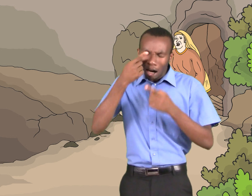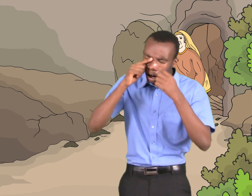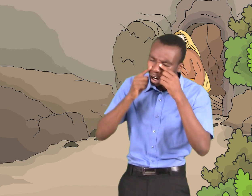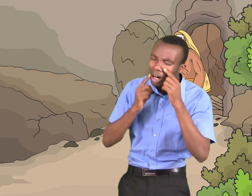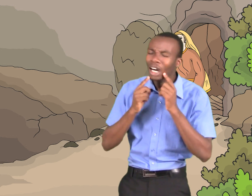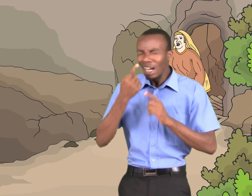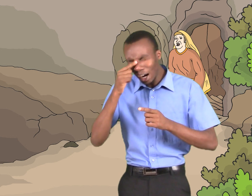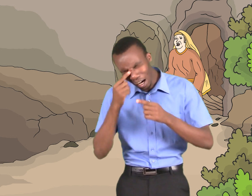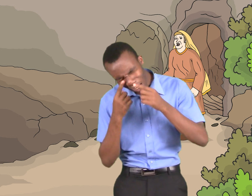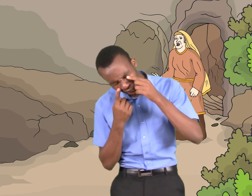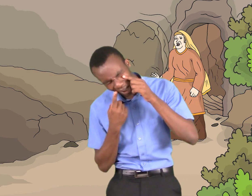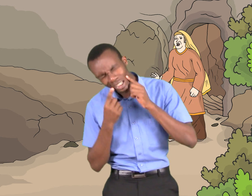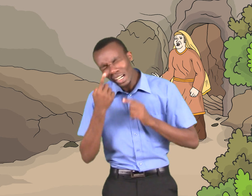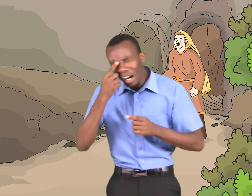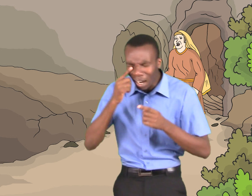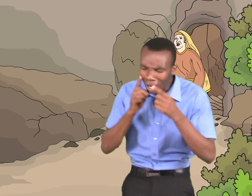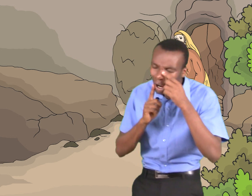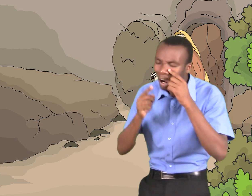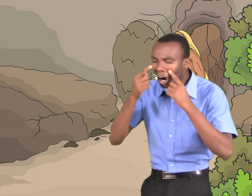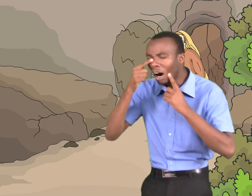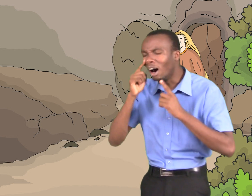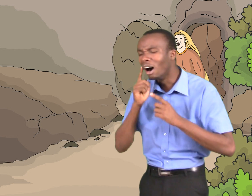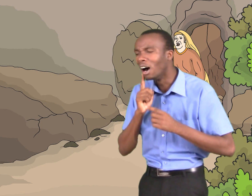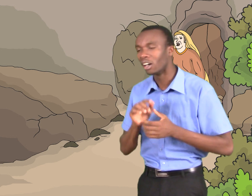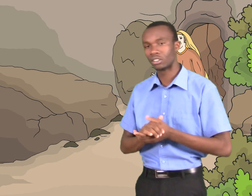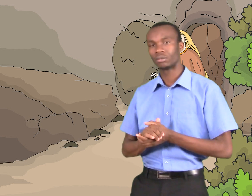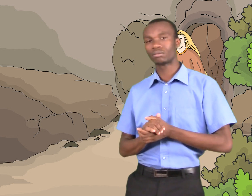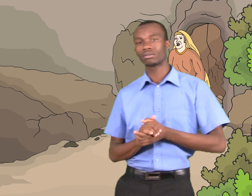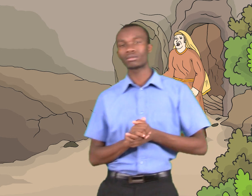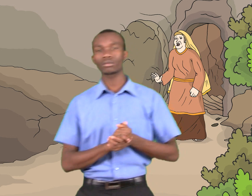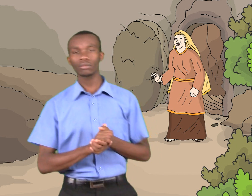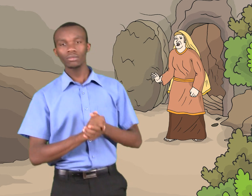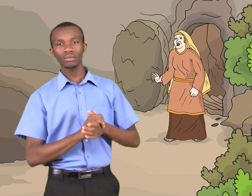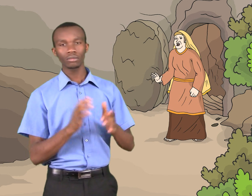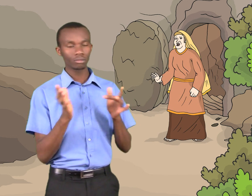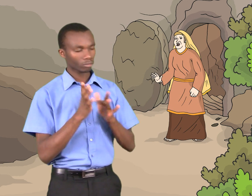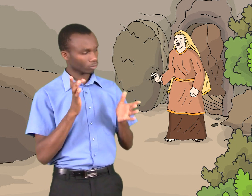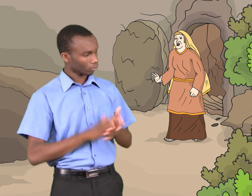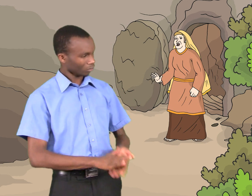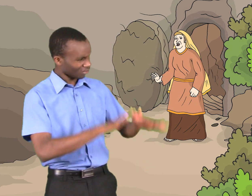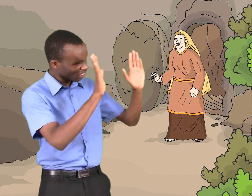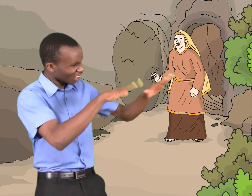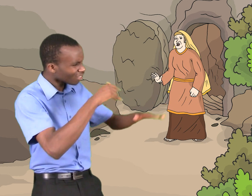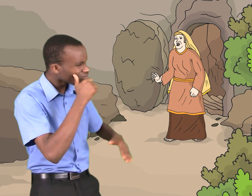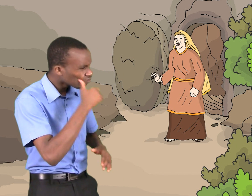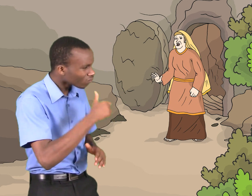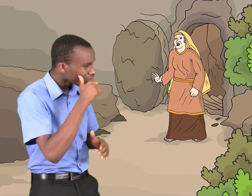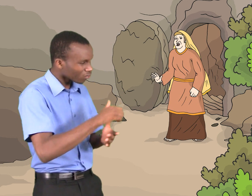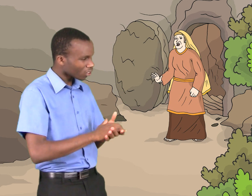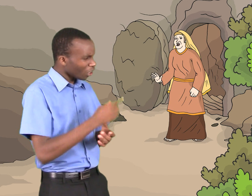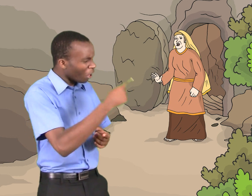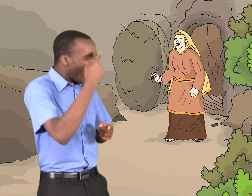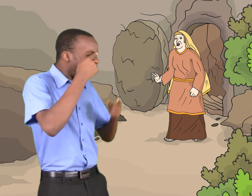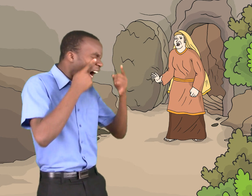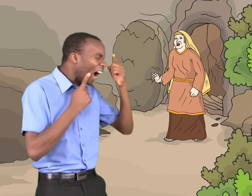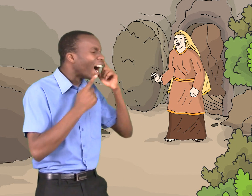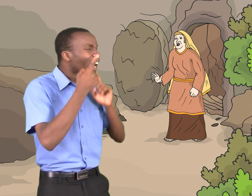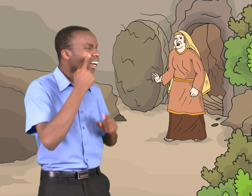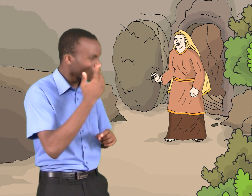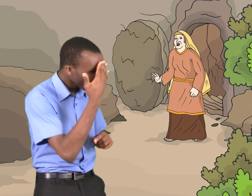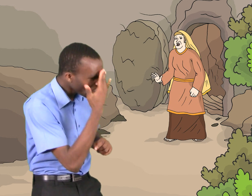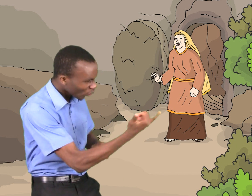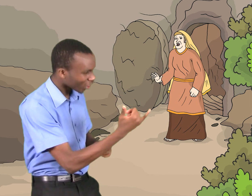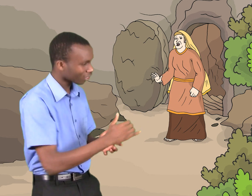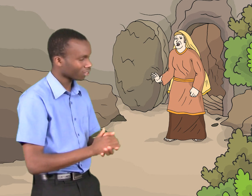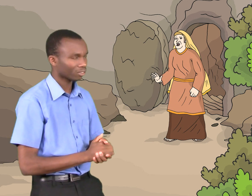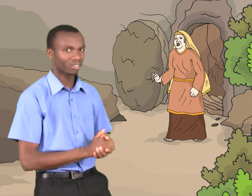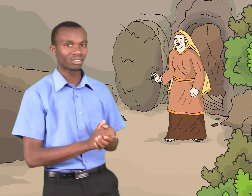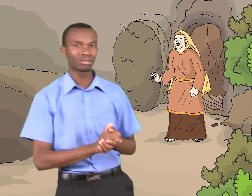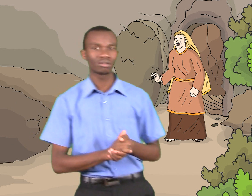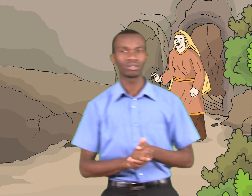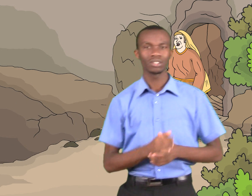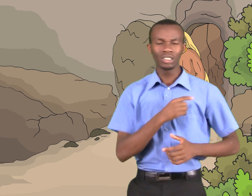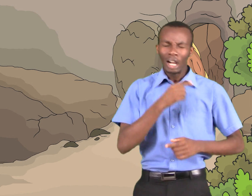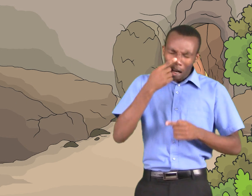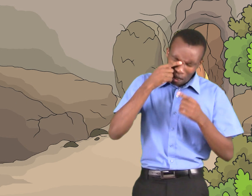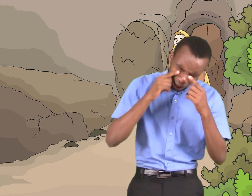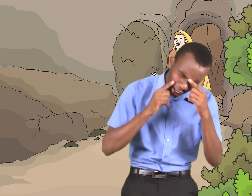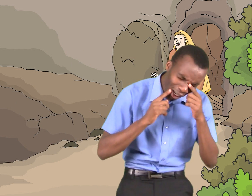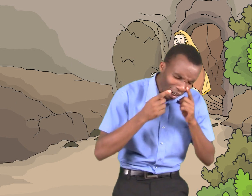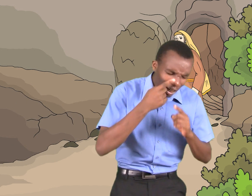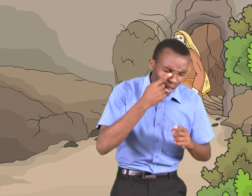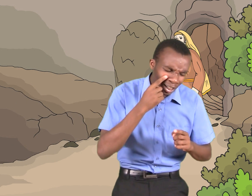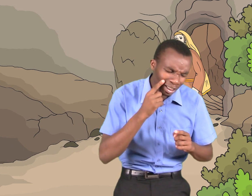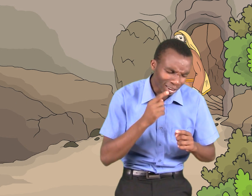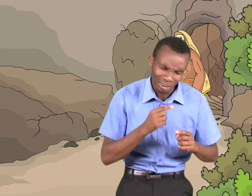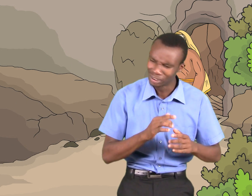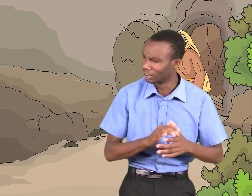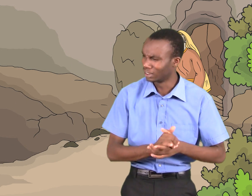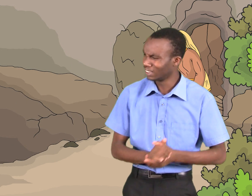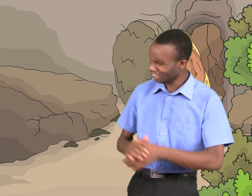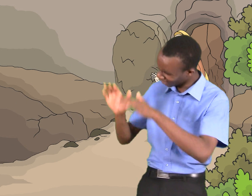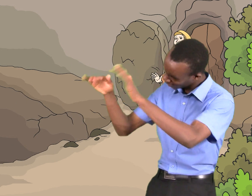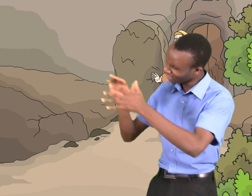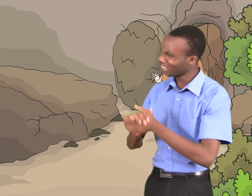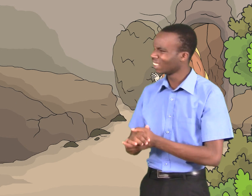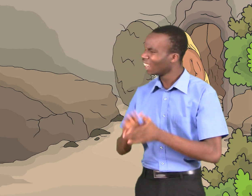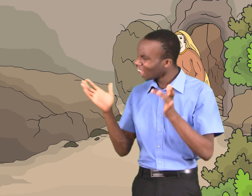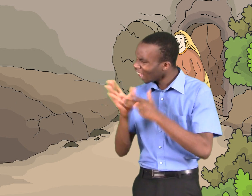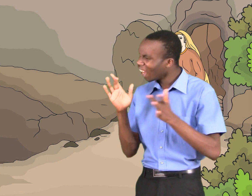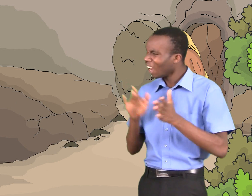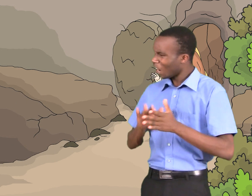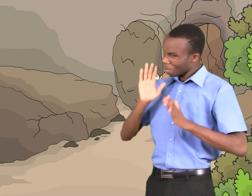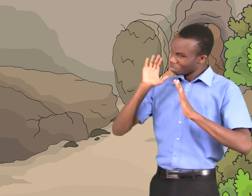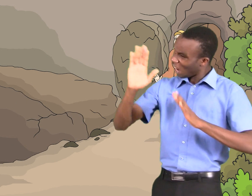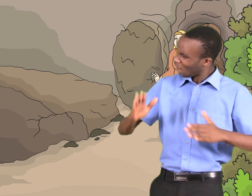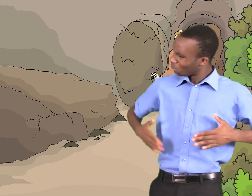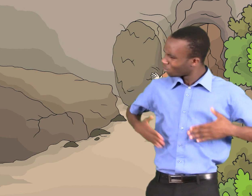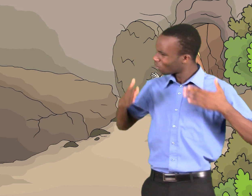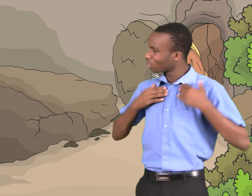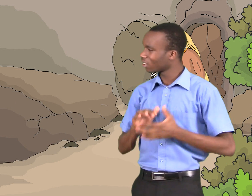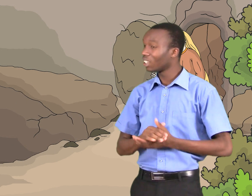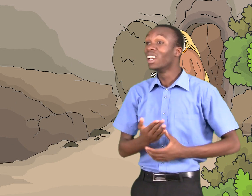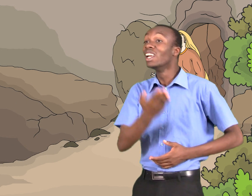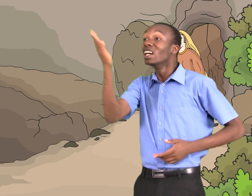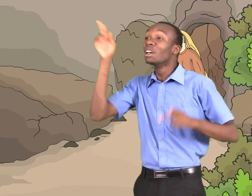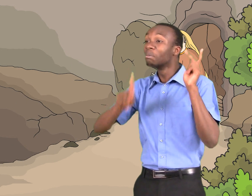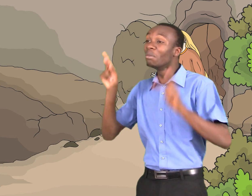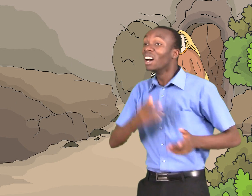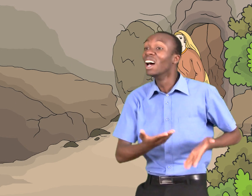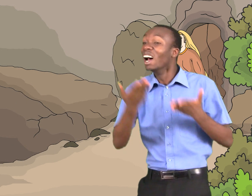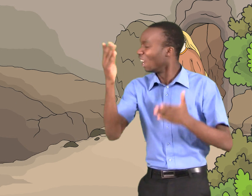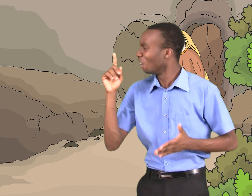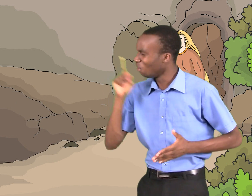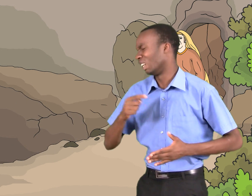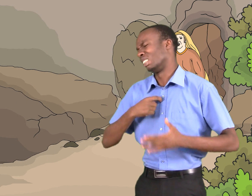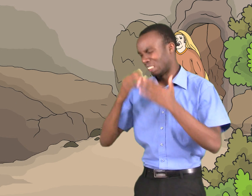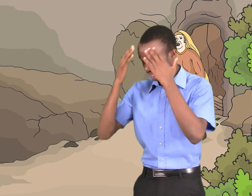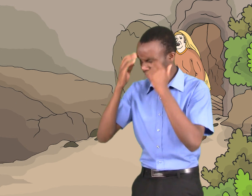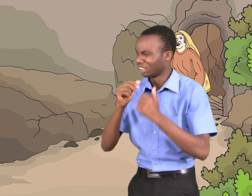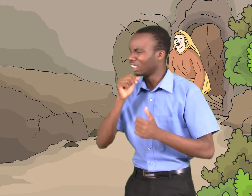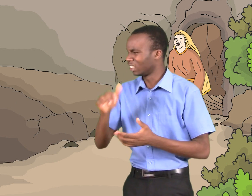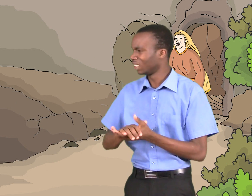“Woman, why are you weeping?” Jesus asked. “Whom are you seeking?”